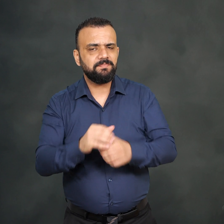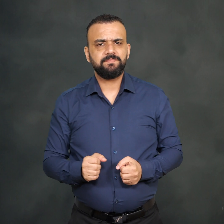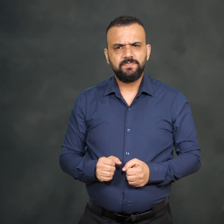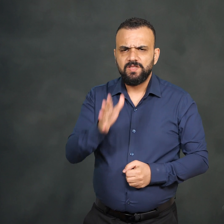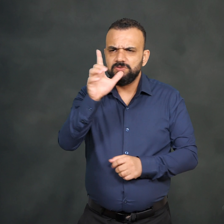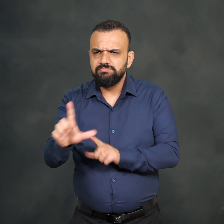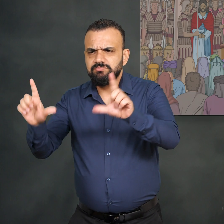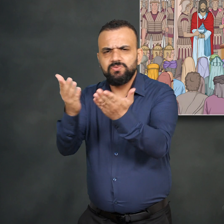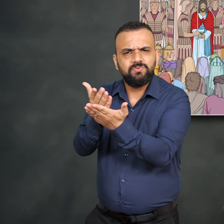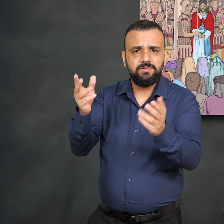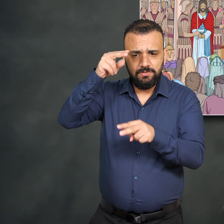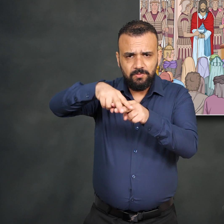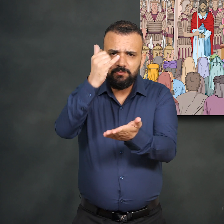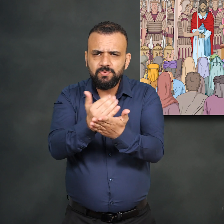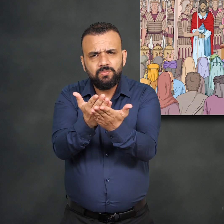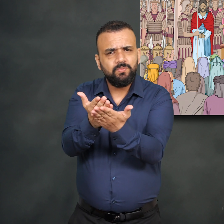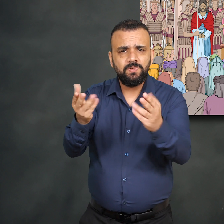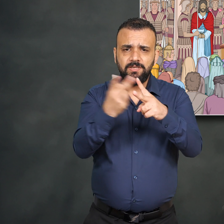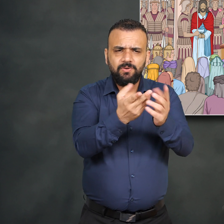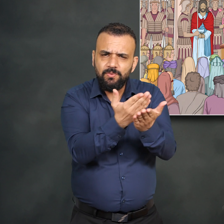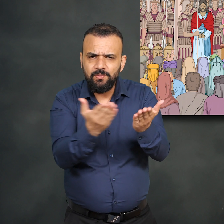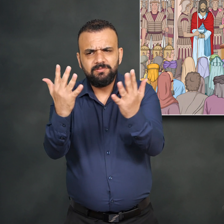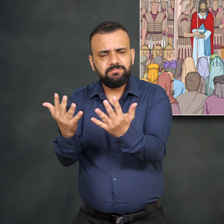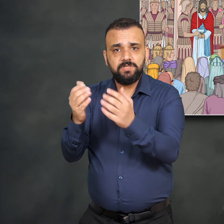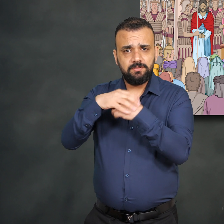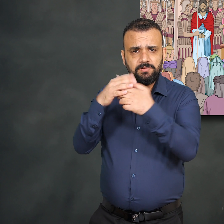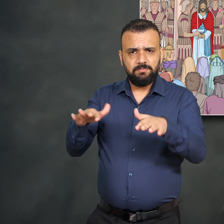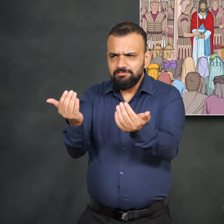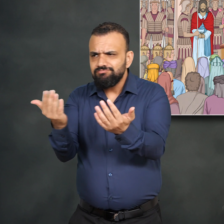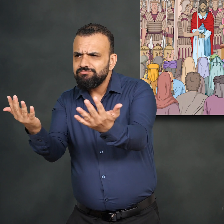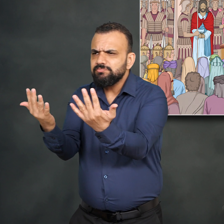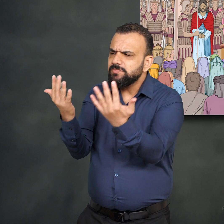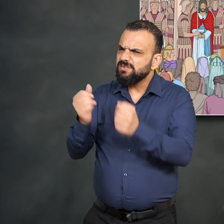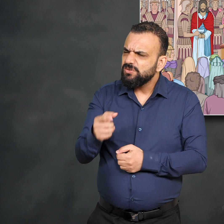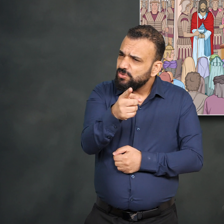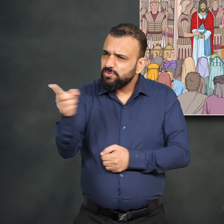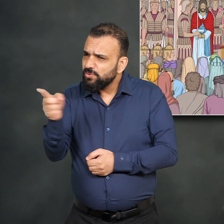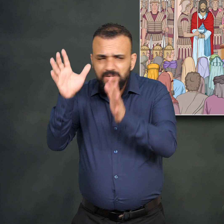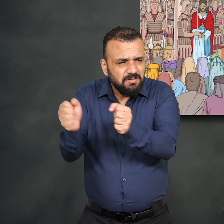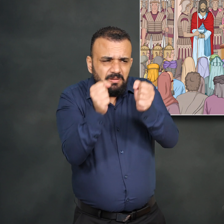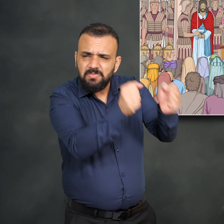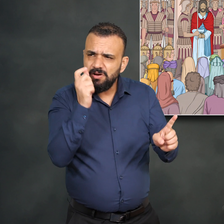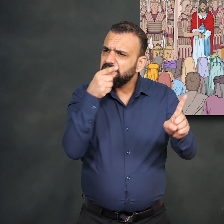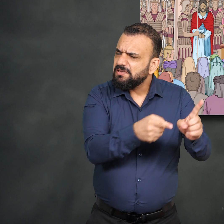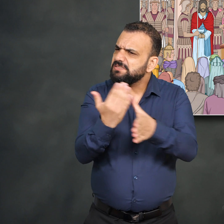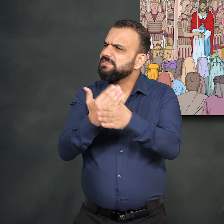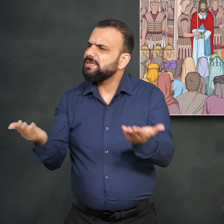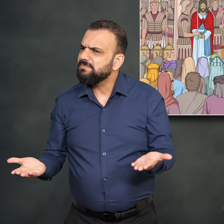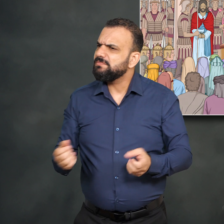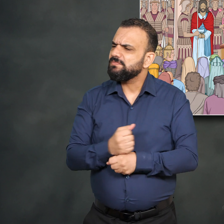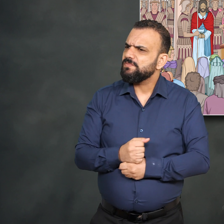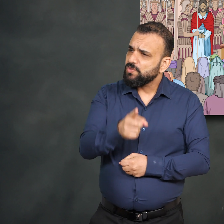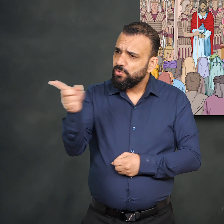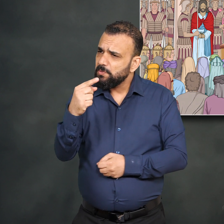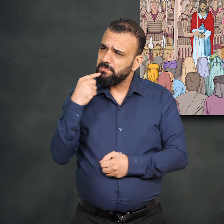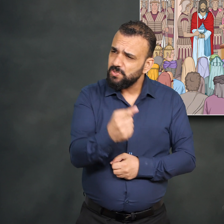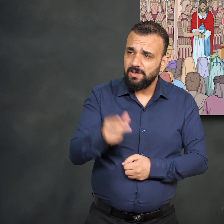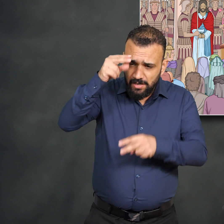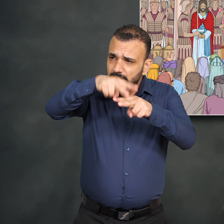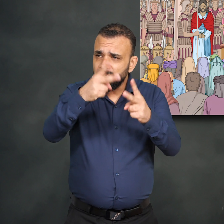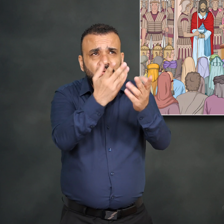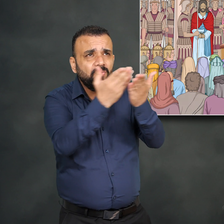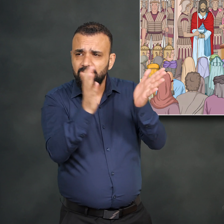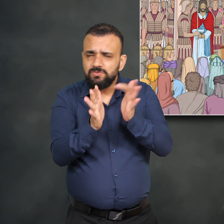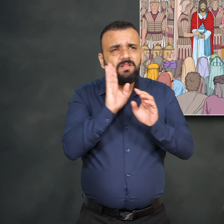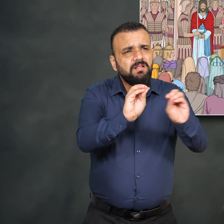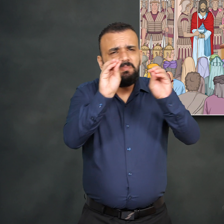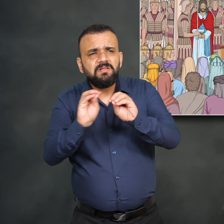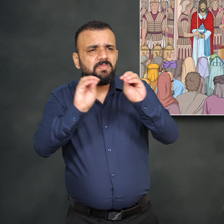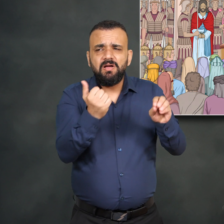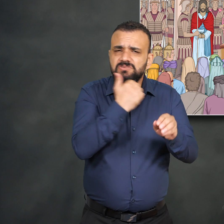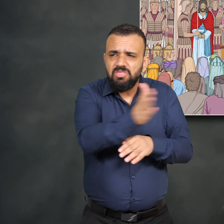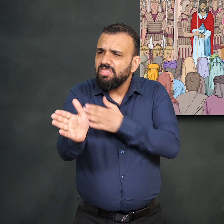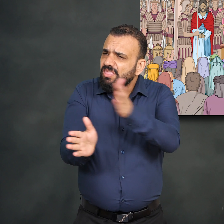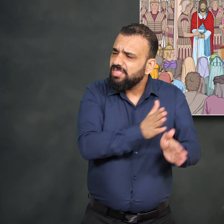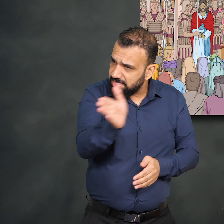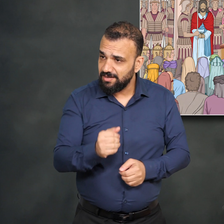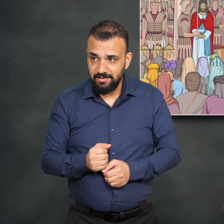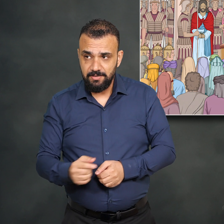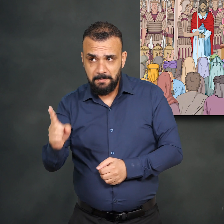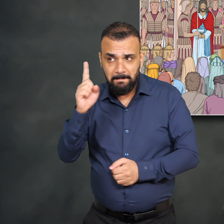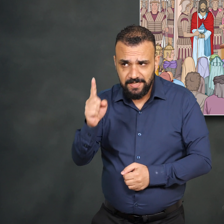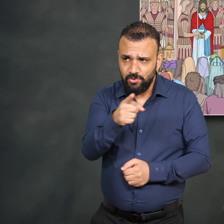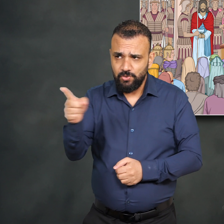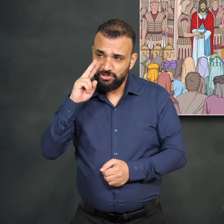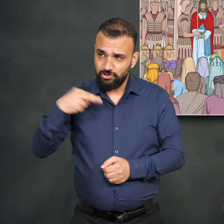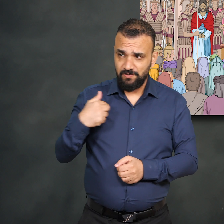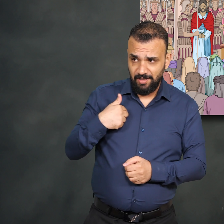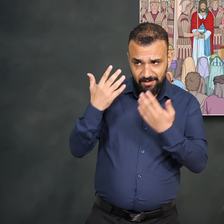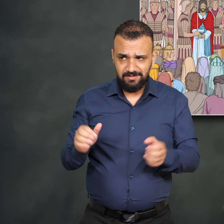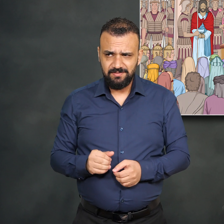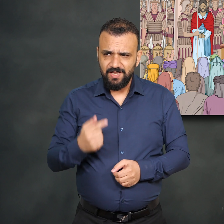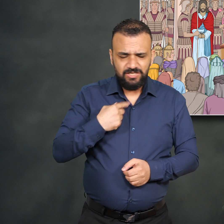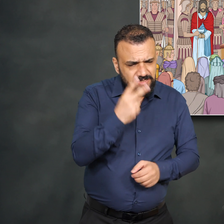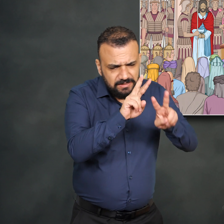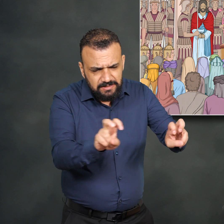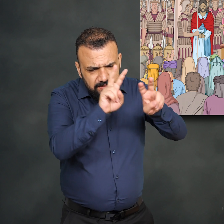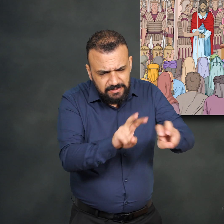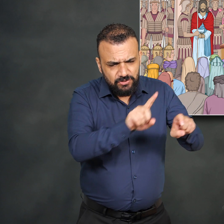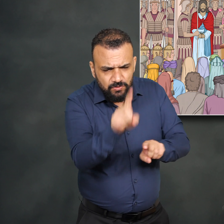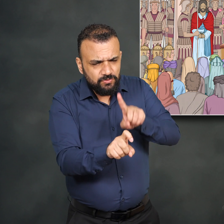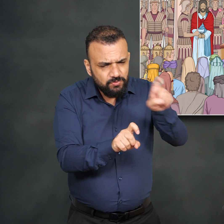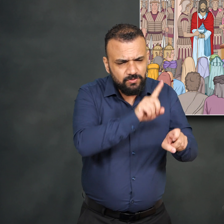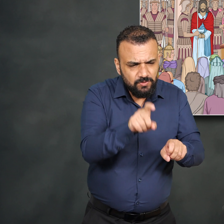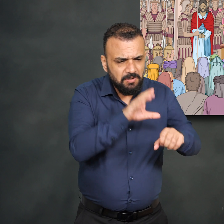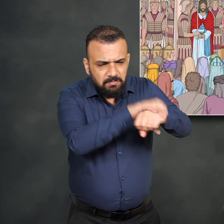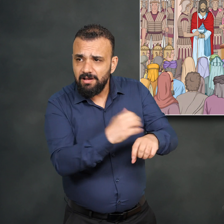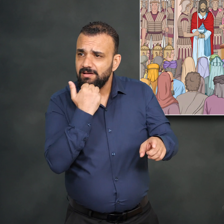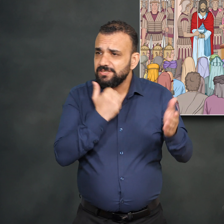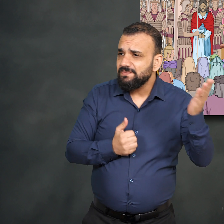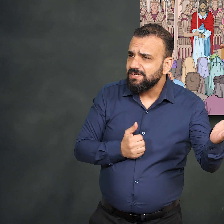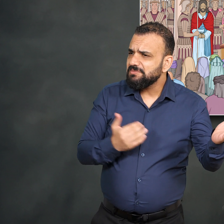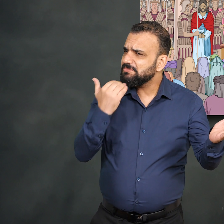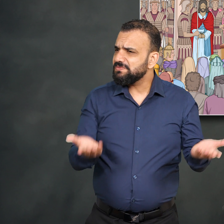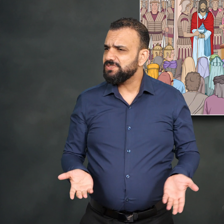Then Pilate called together the chief priests, the rulers, and the people, and said to them, “You brought me this man as one who was inciting the people to rebellion.